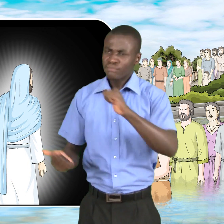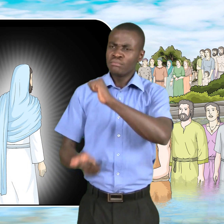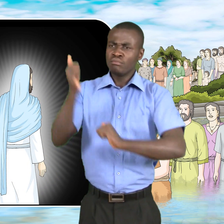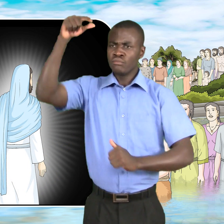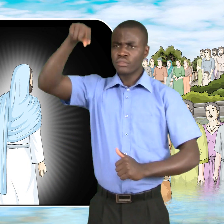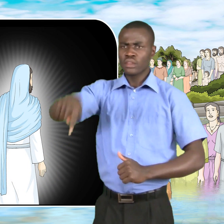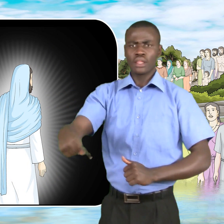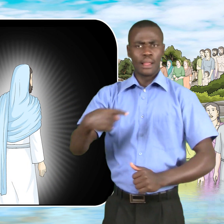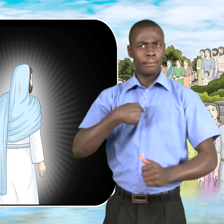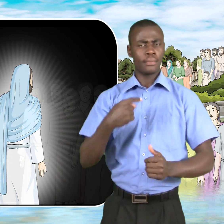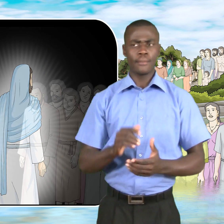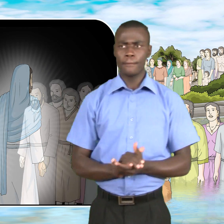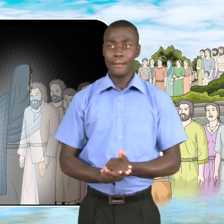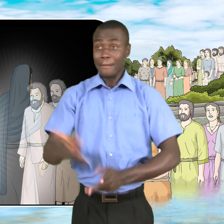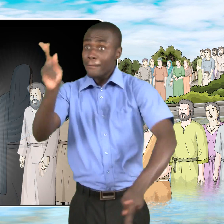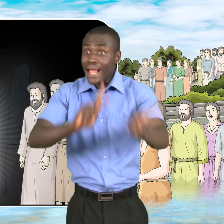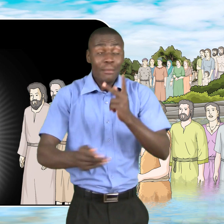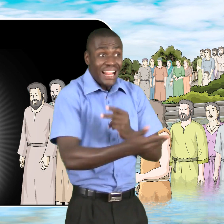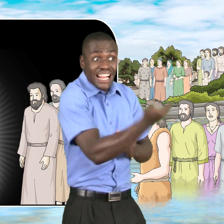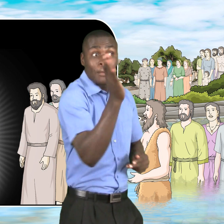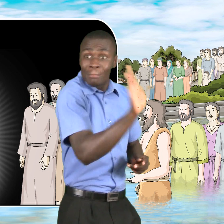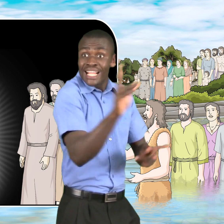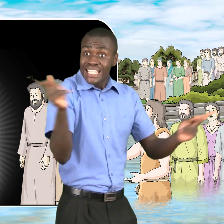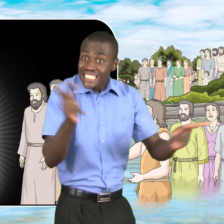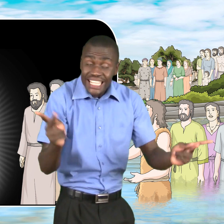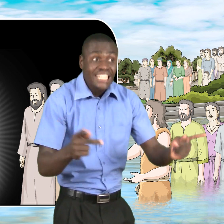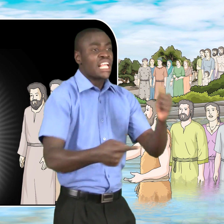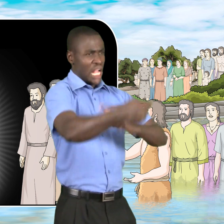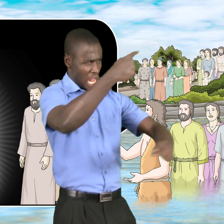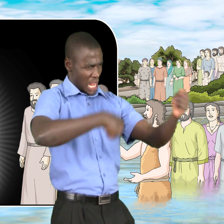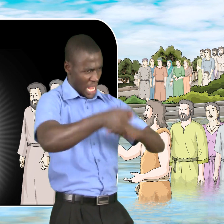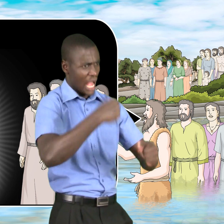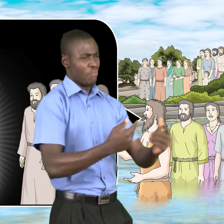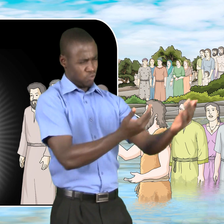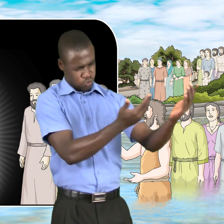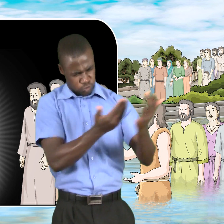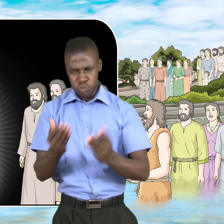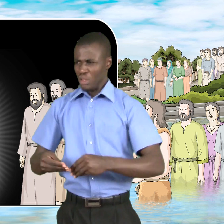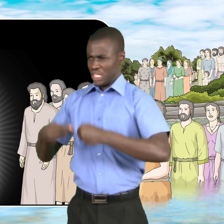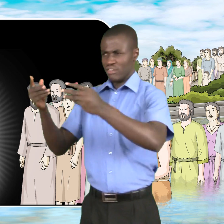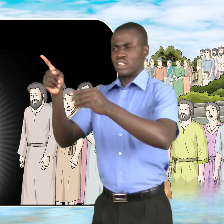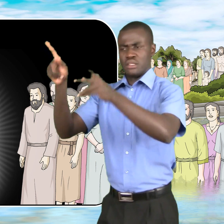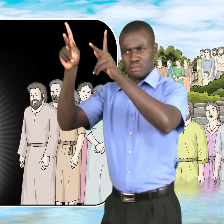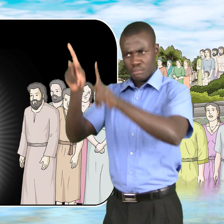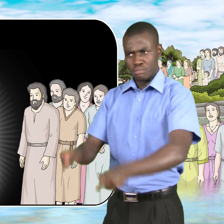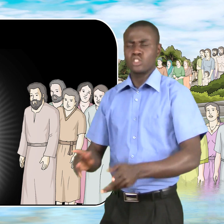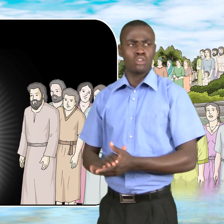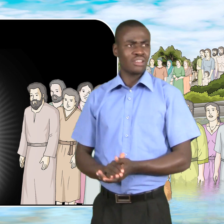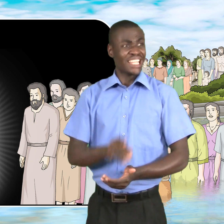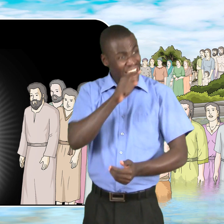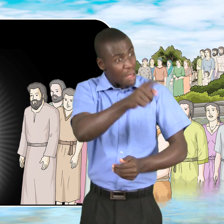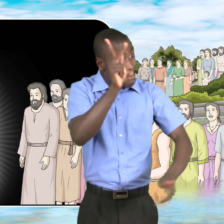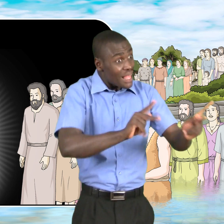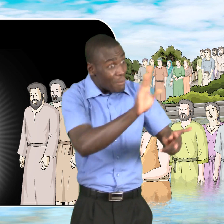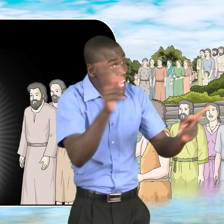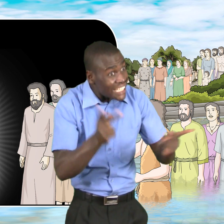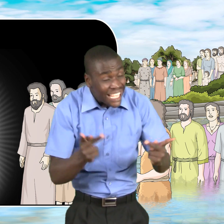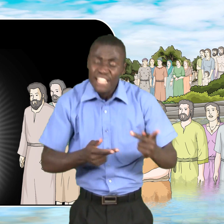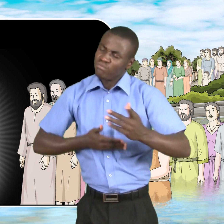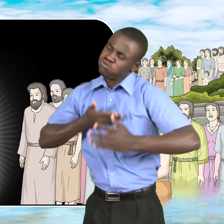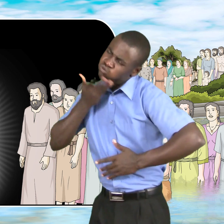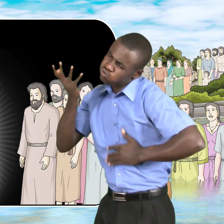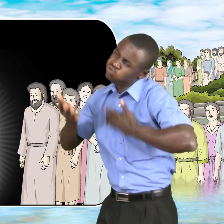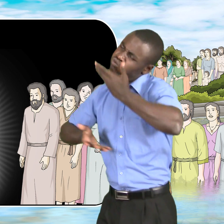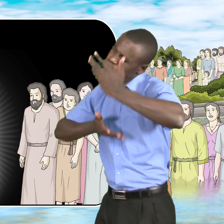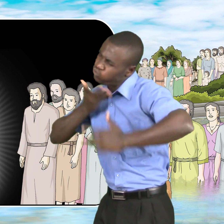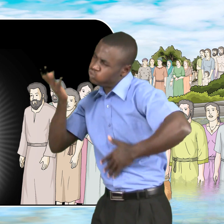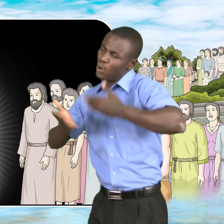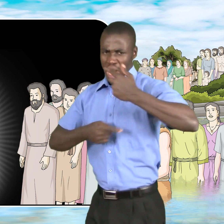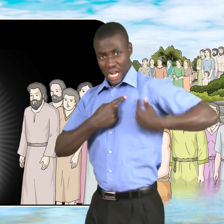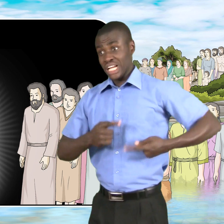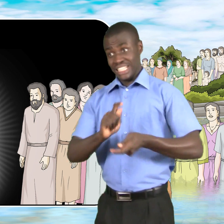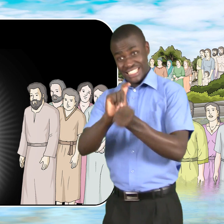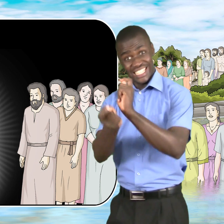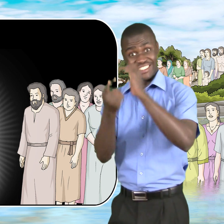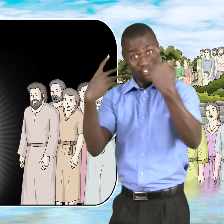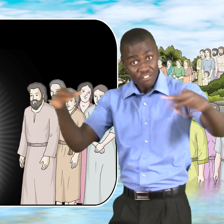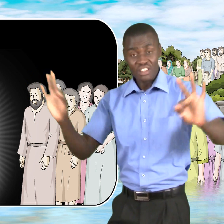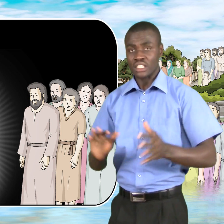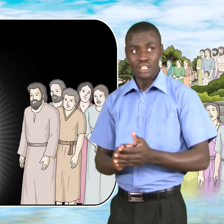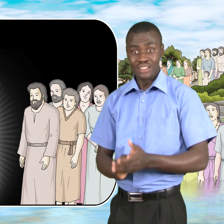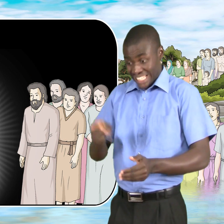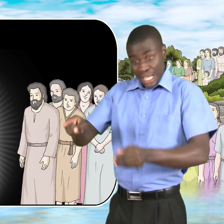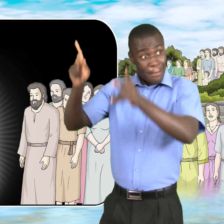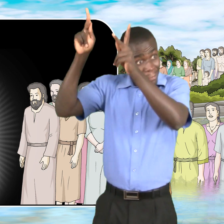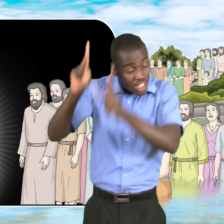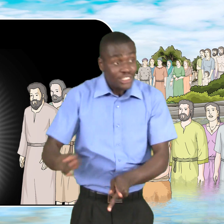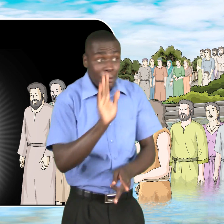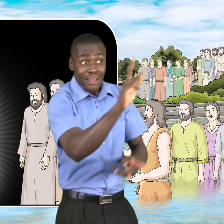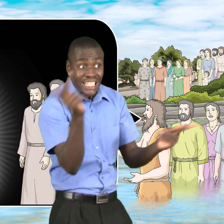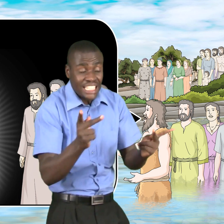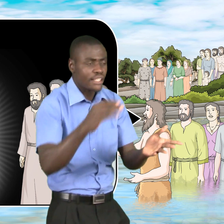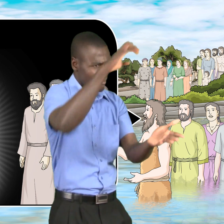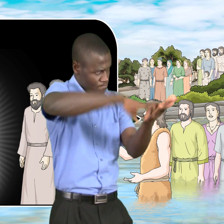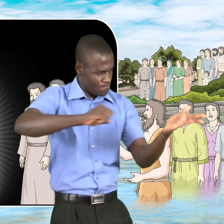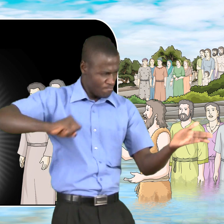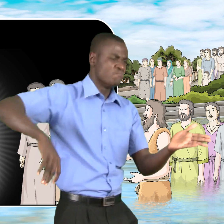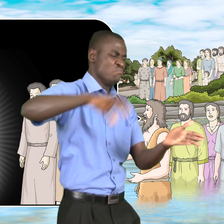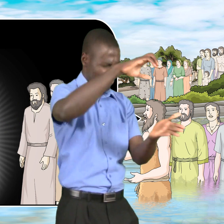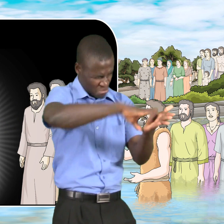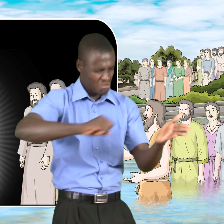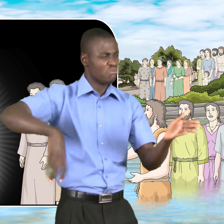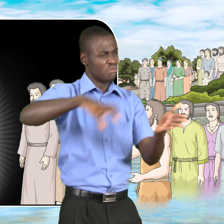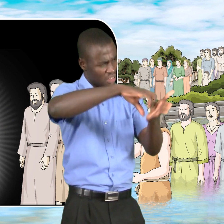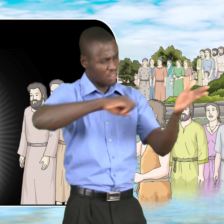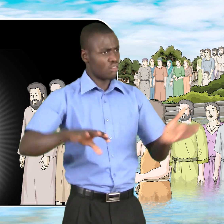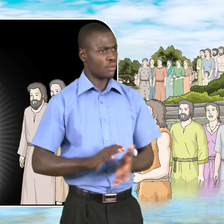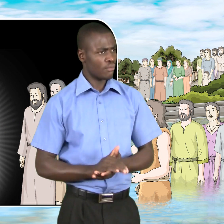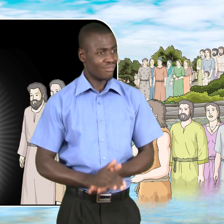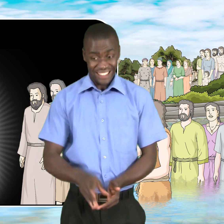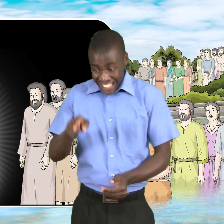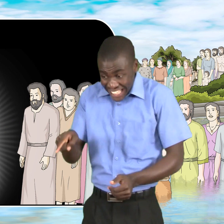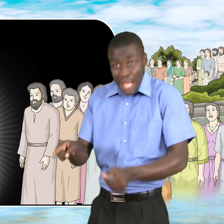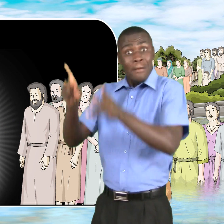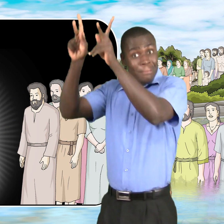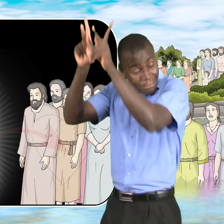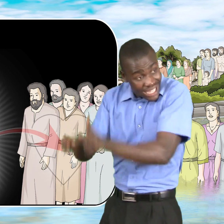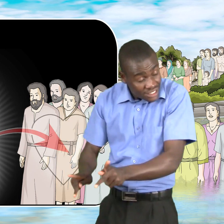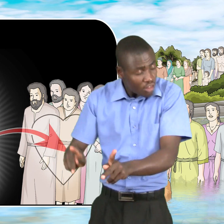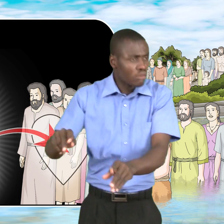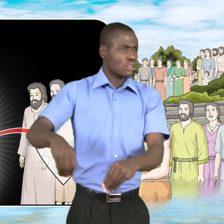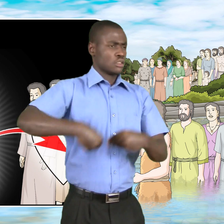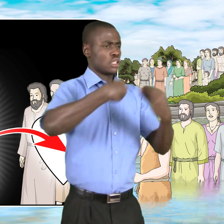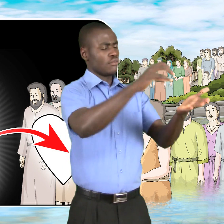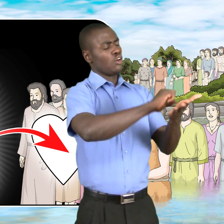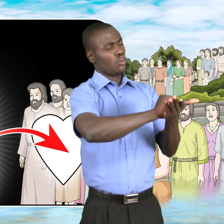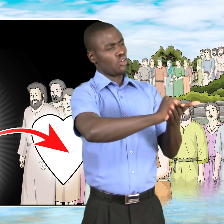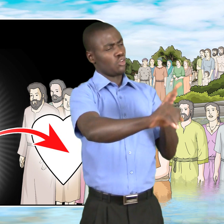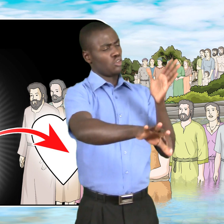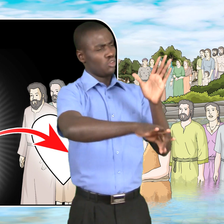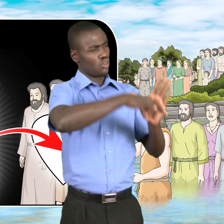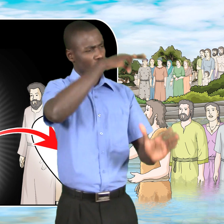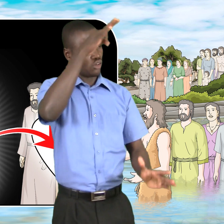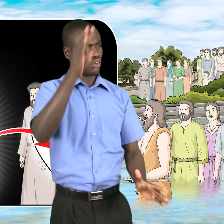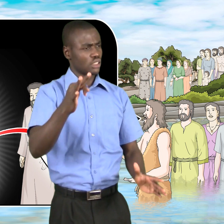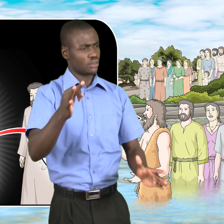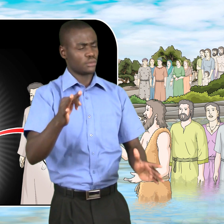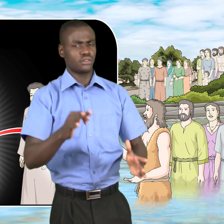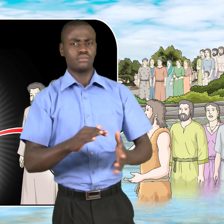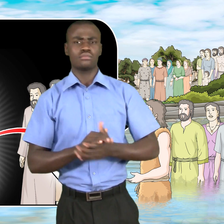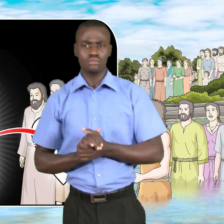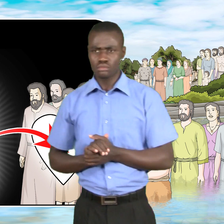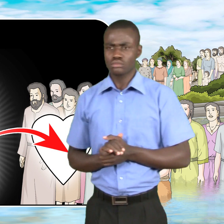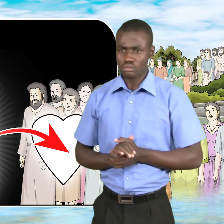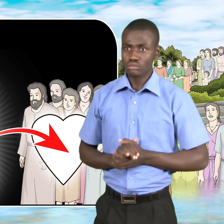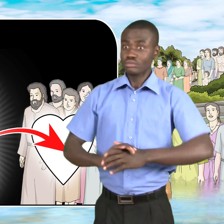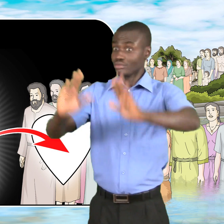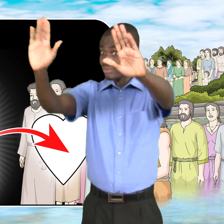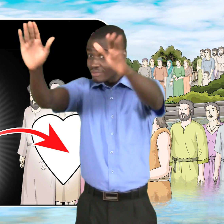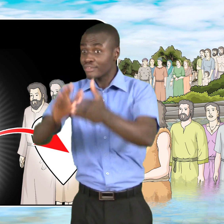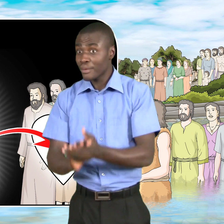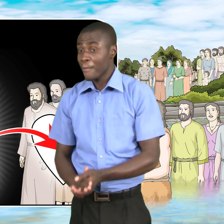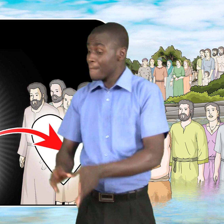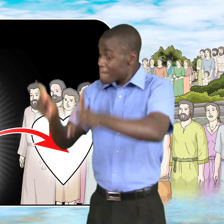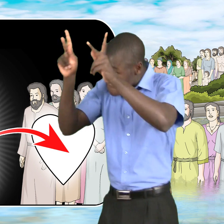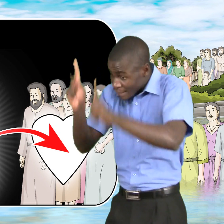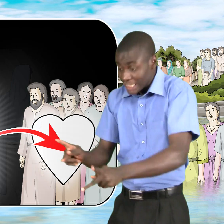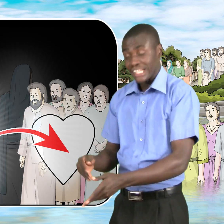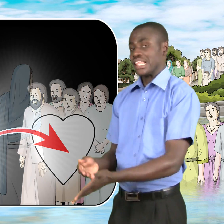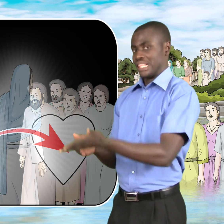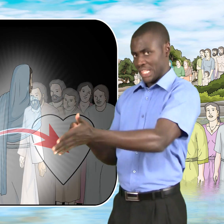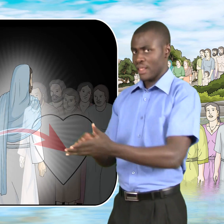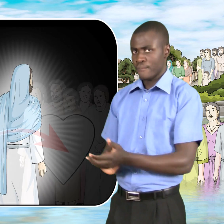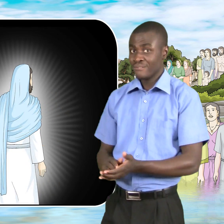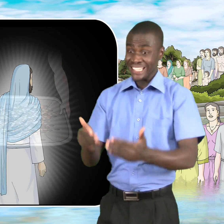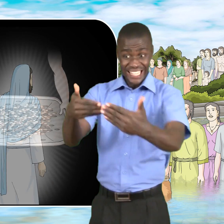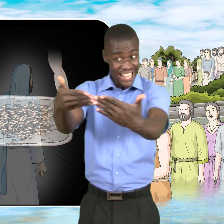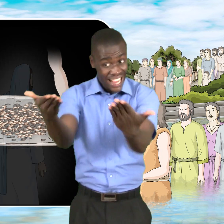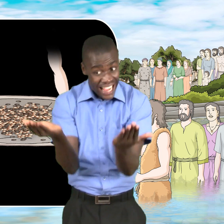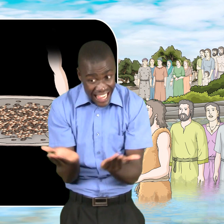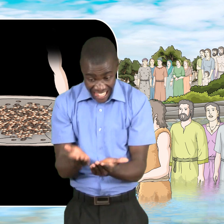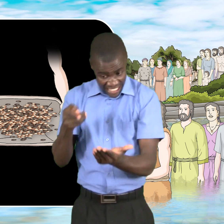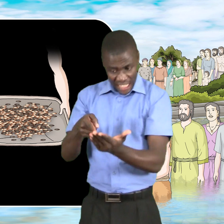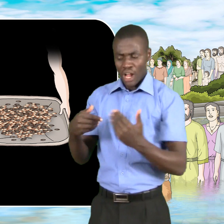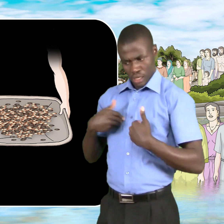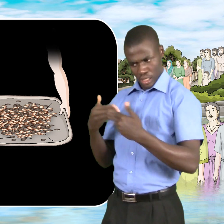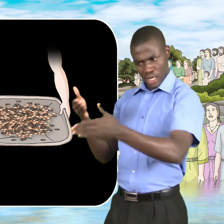He will baptize you with the Holy Spirit and with fire.